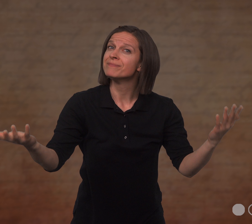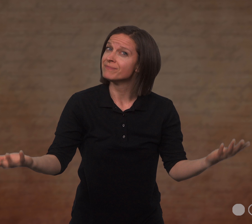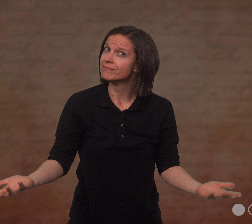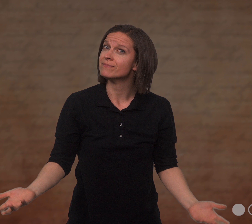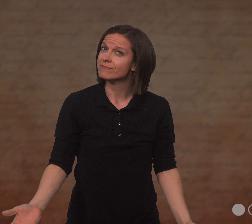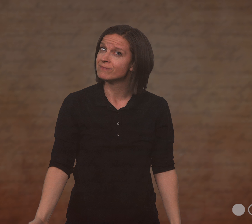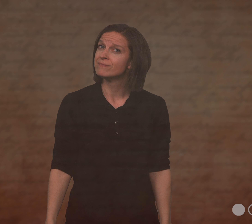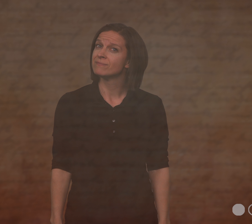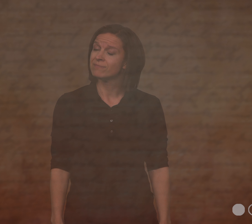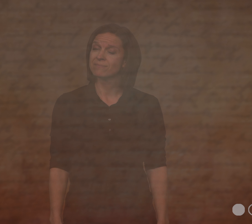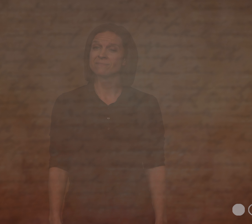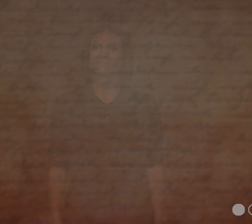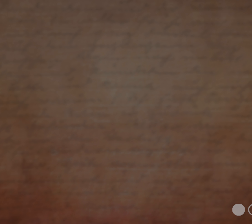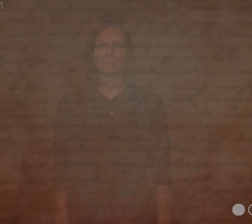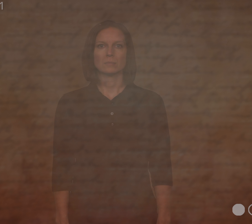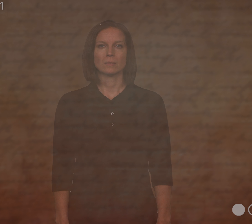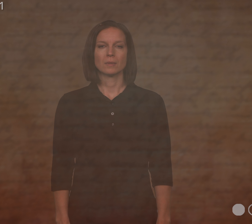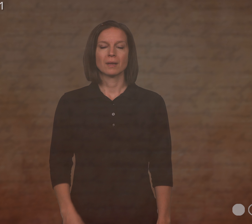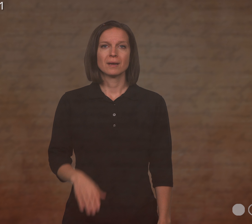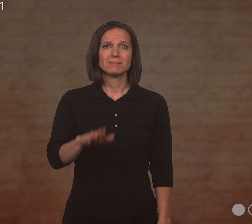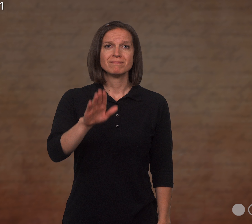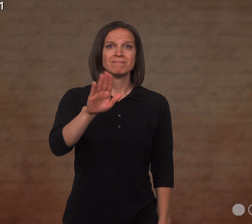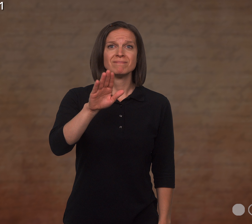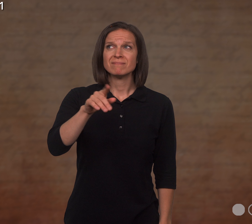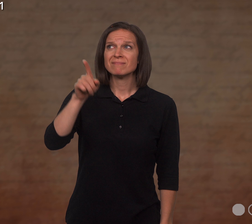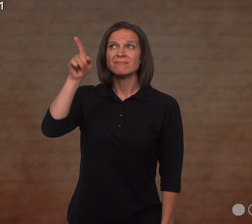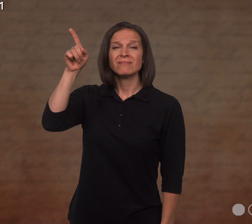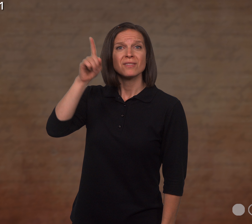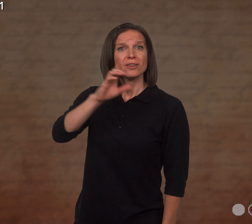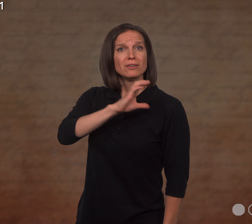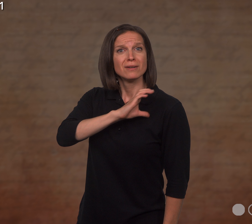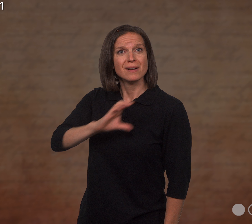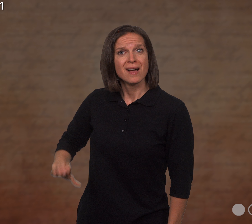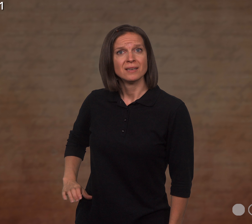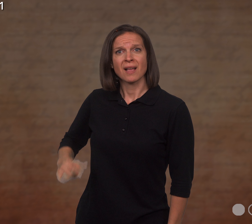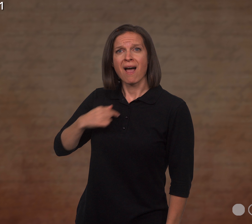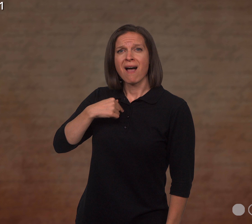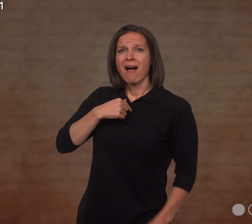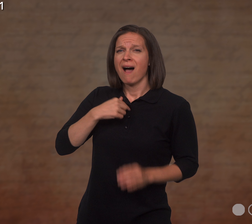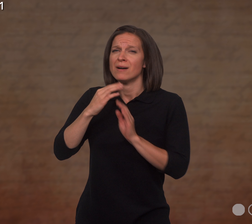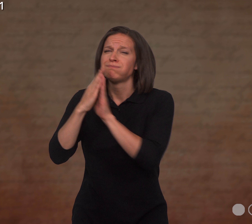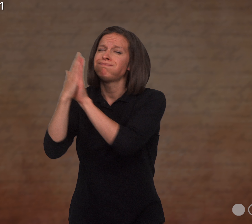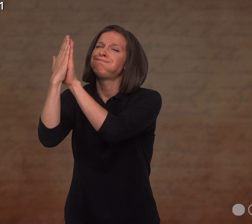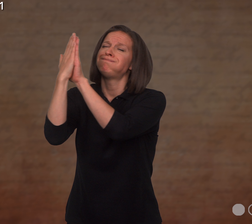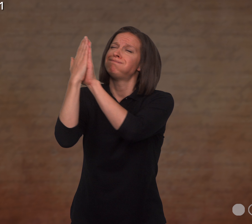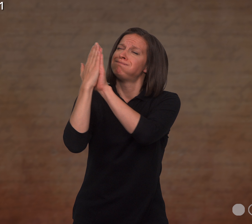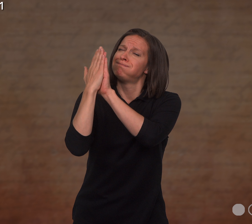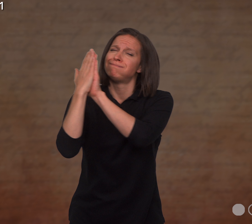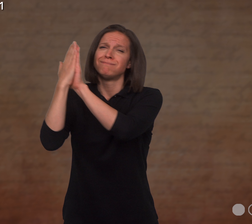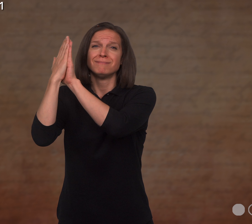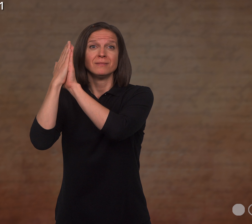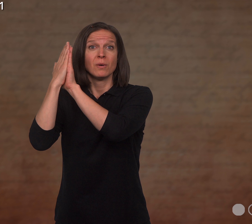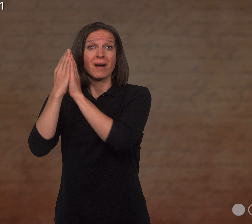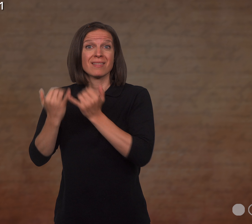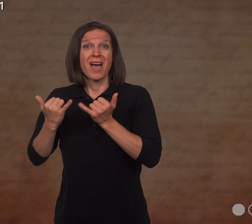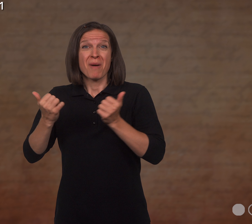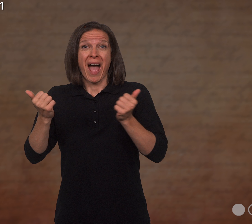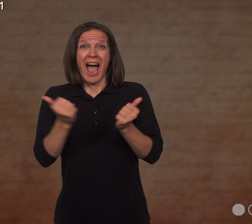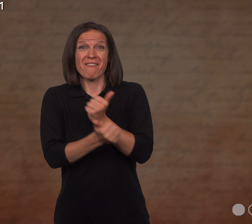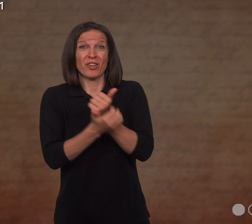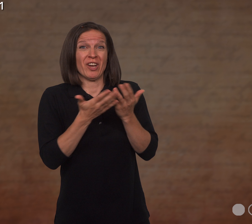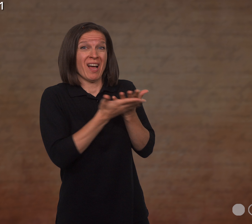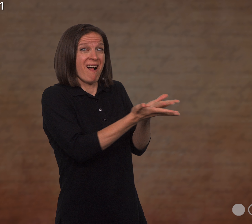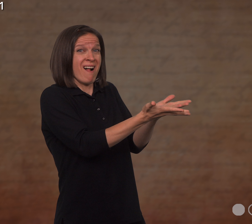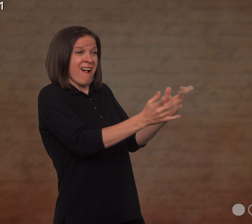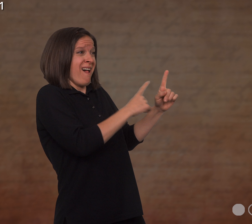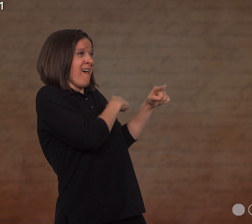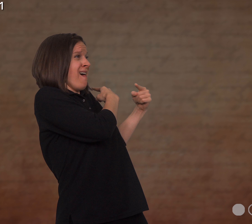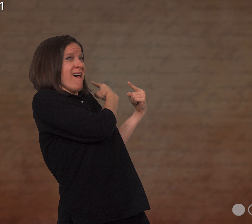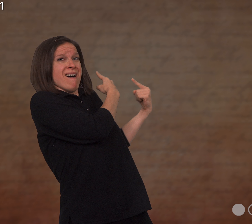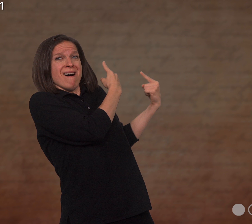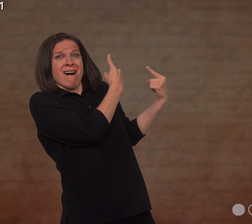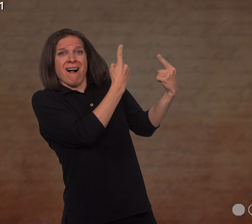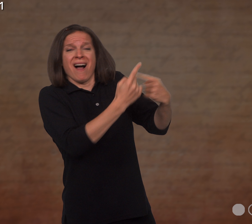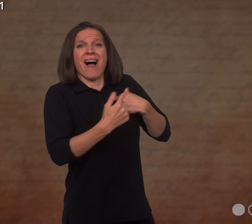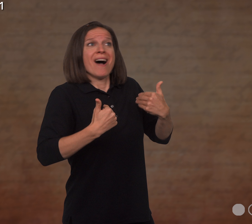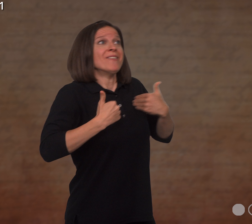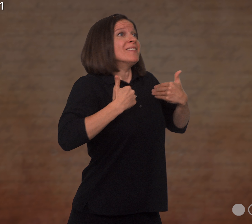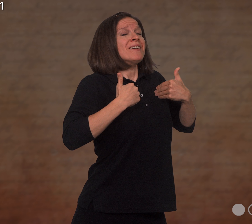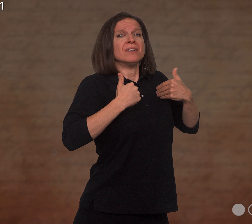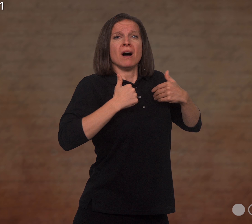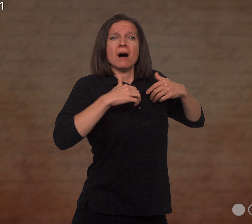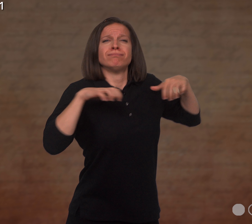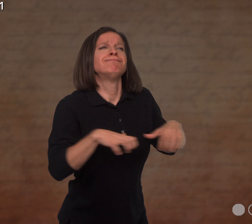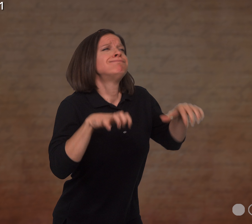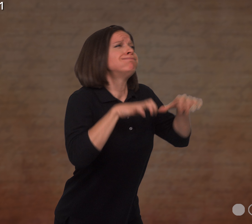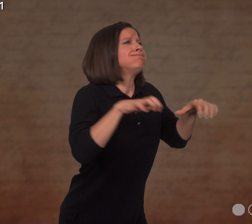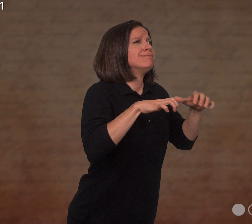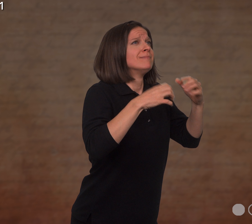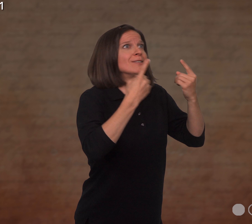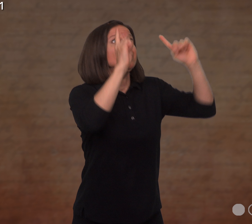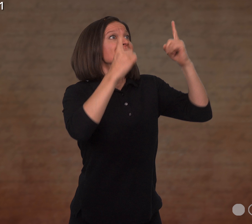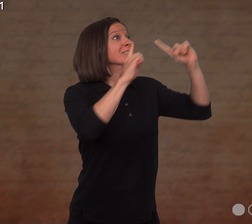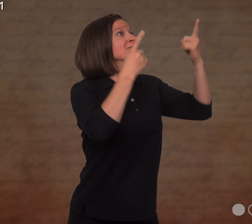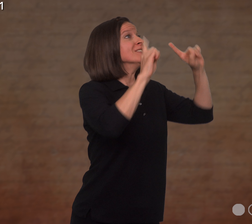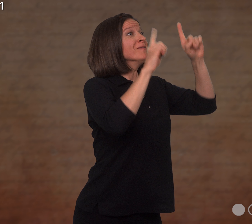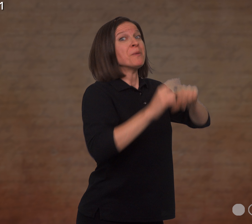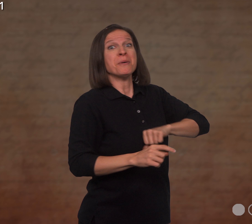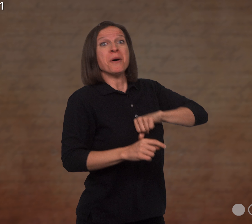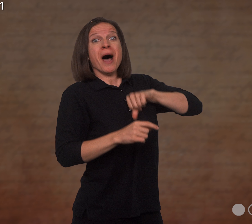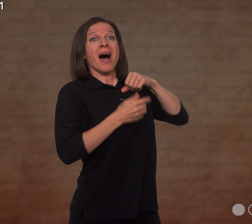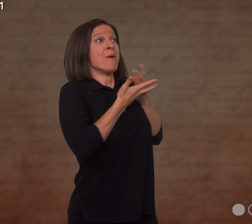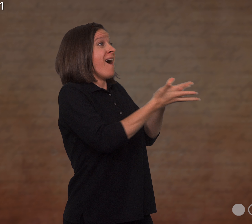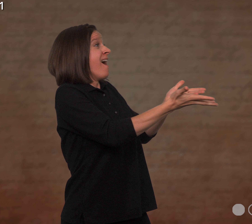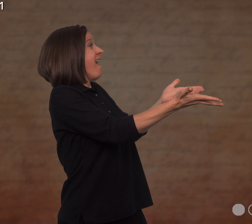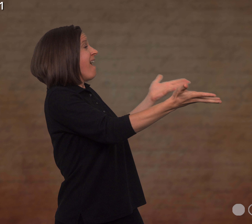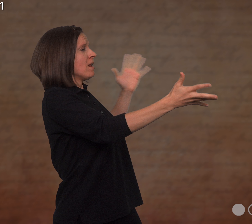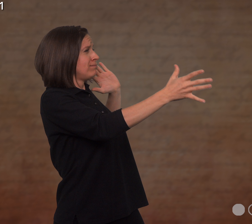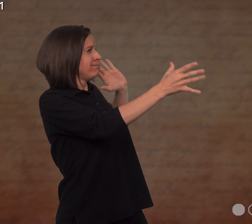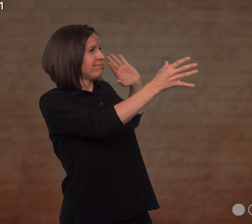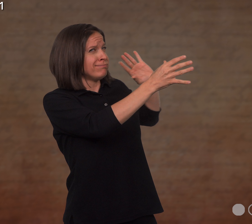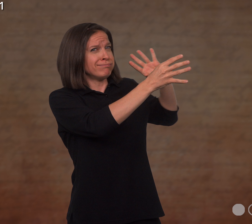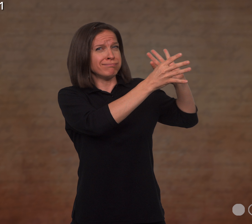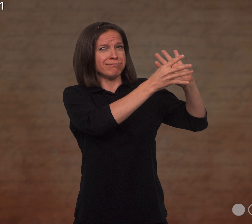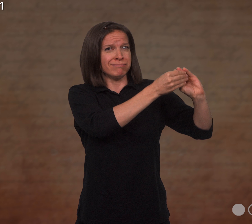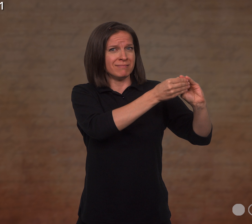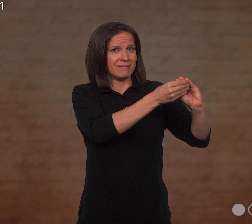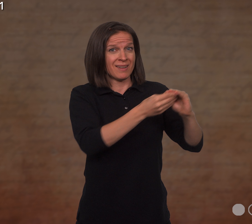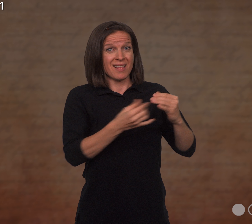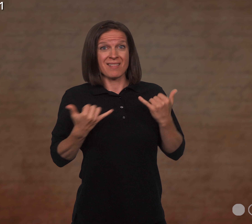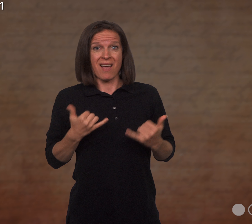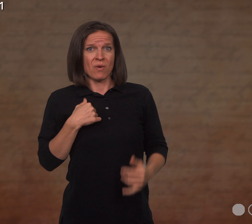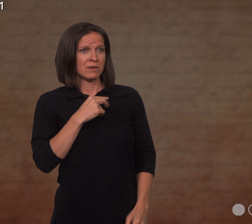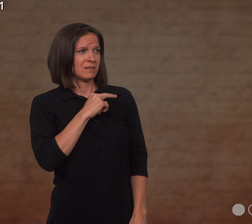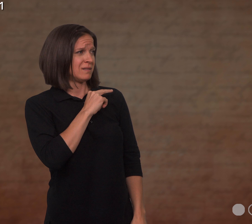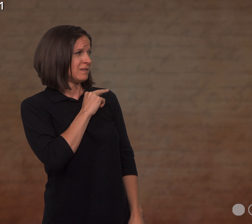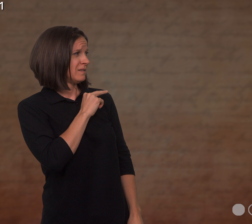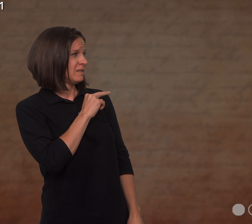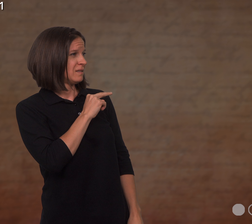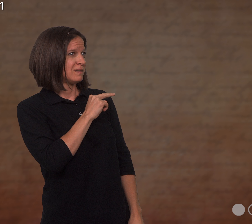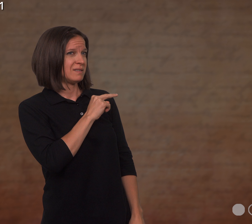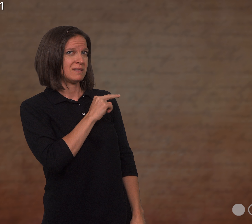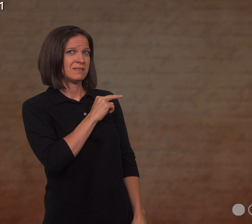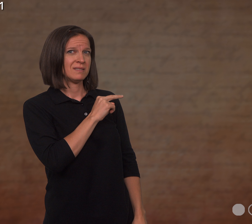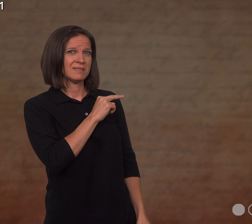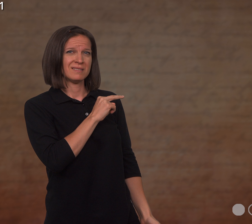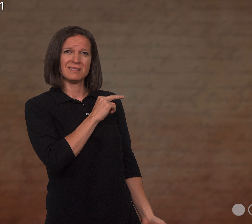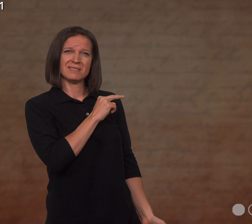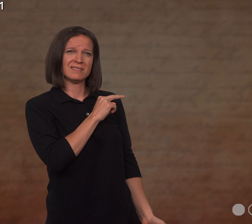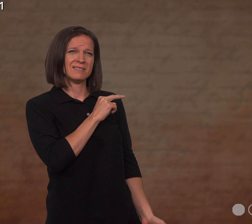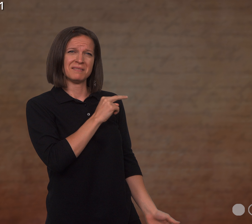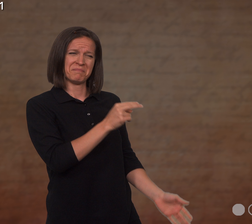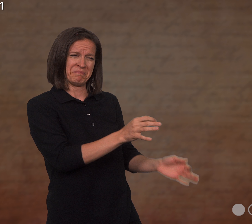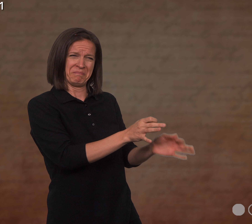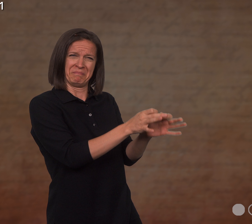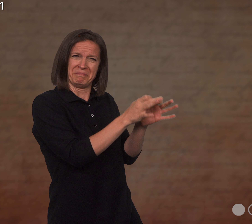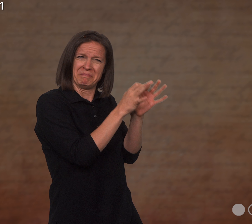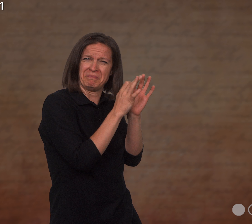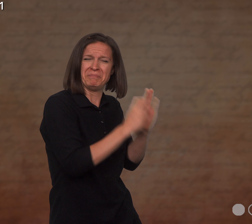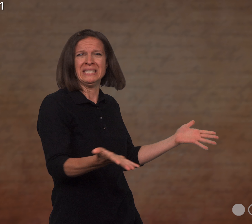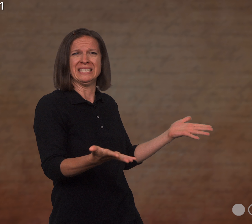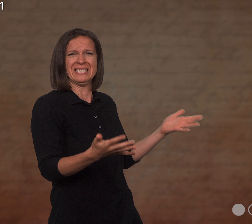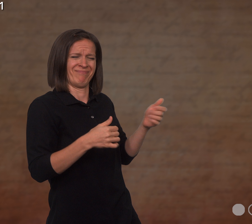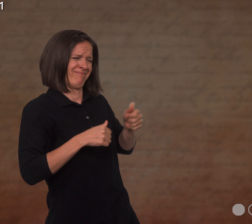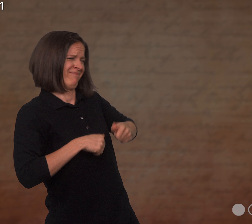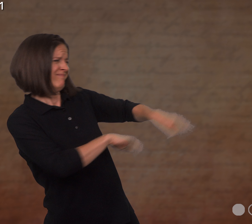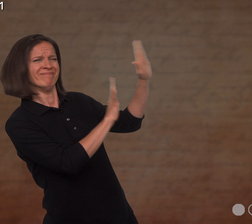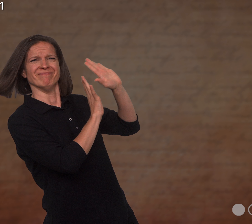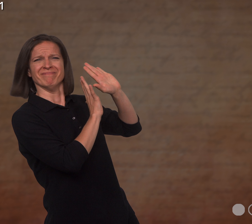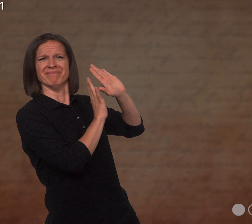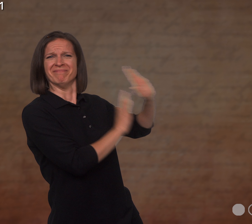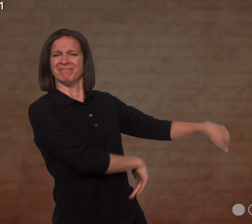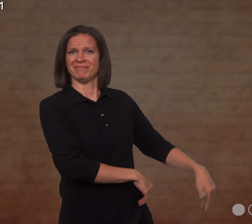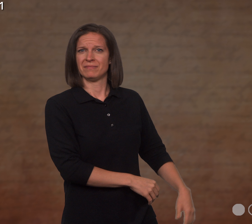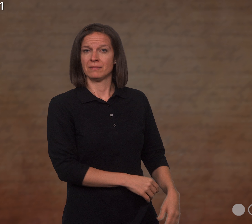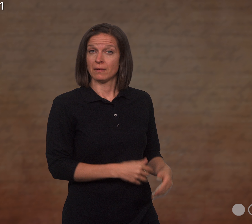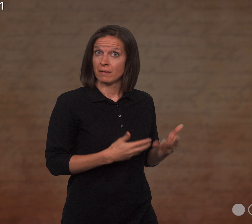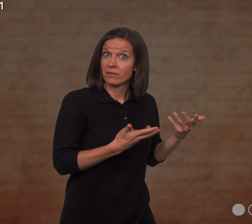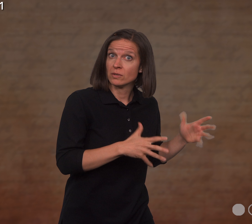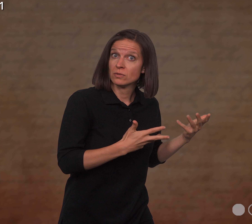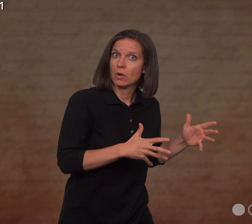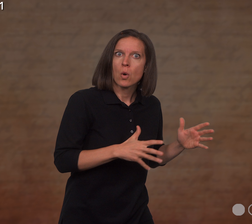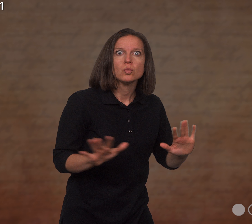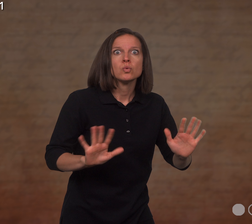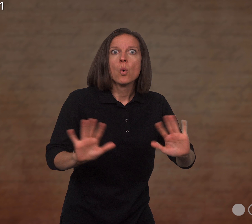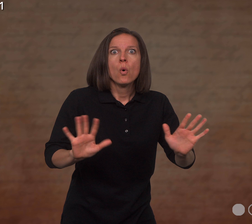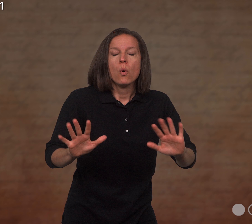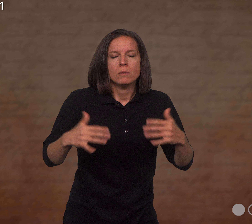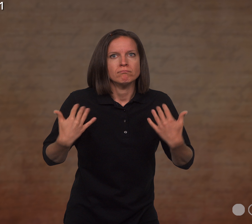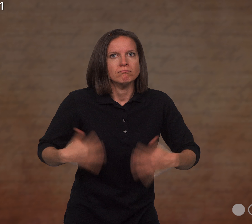But whatever was gain to me I count as loss for the sake of Christ.